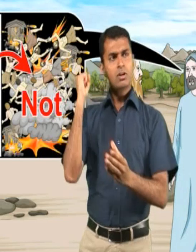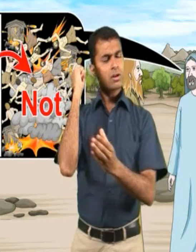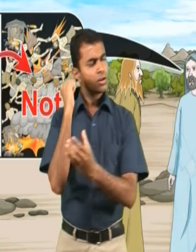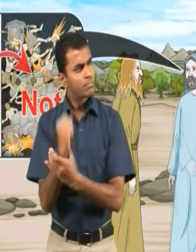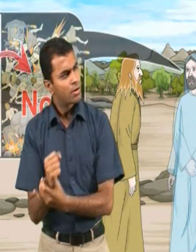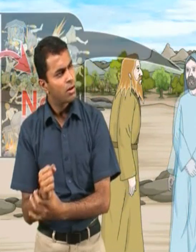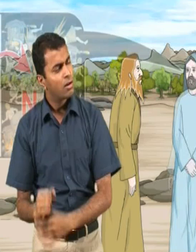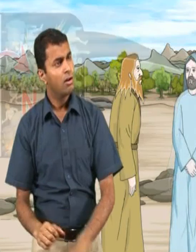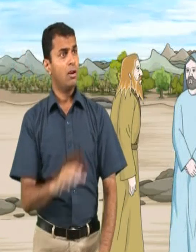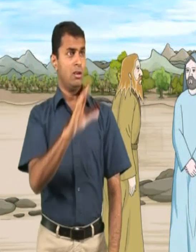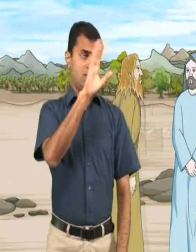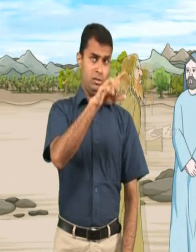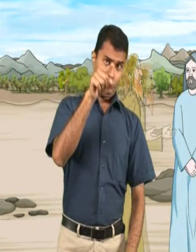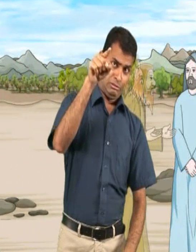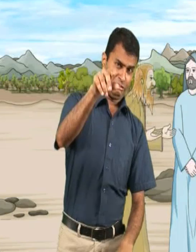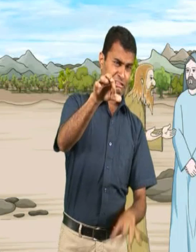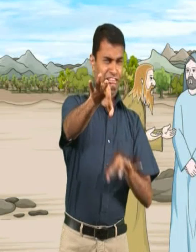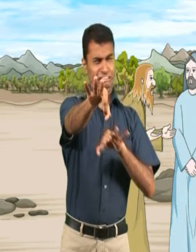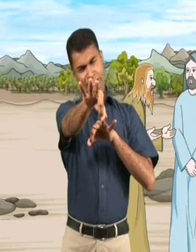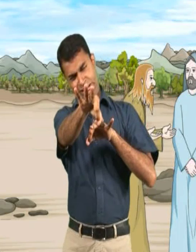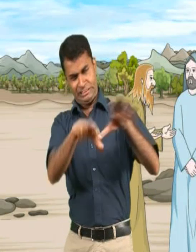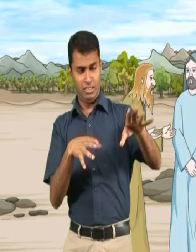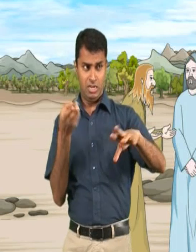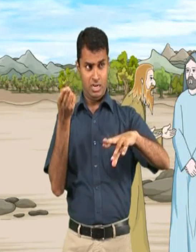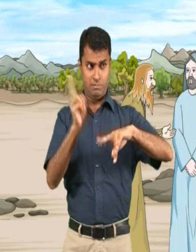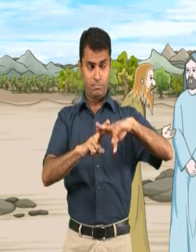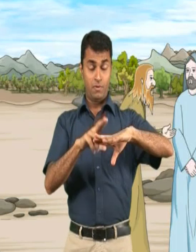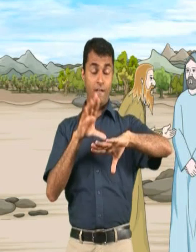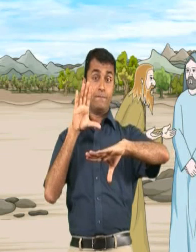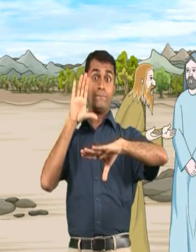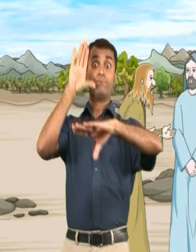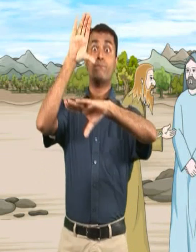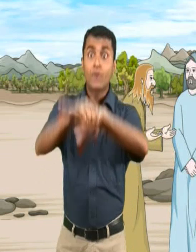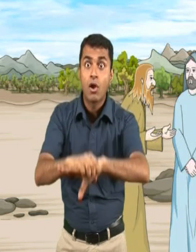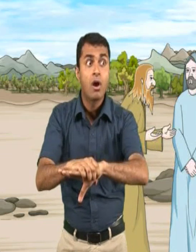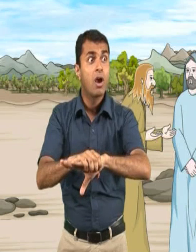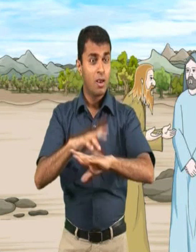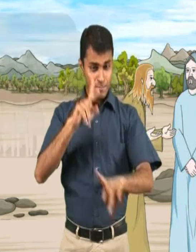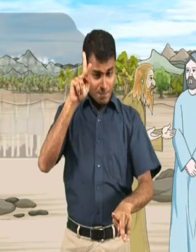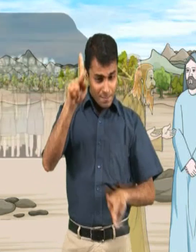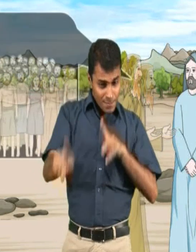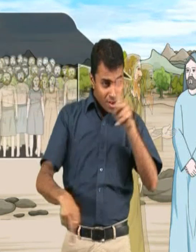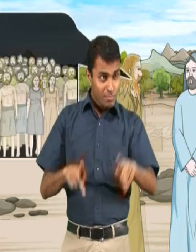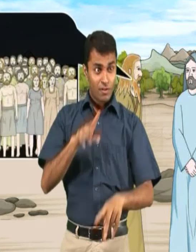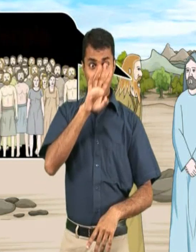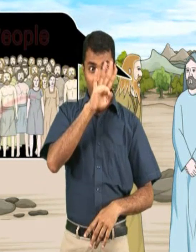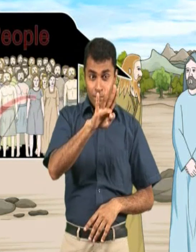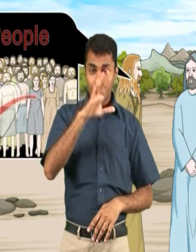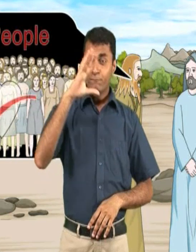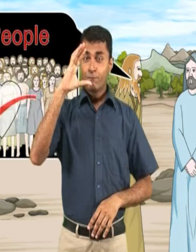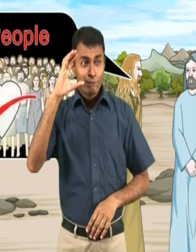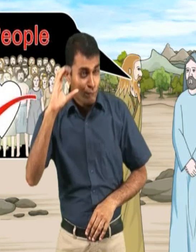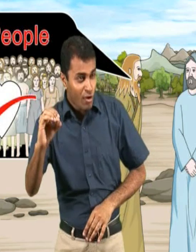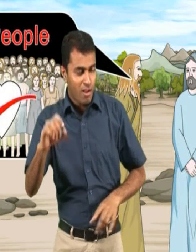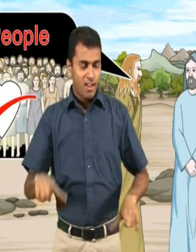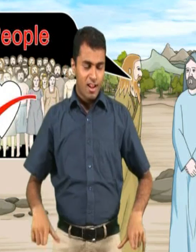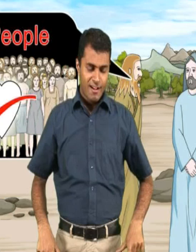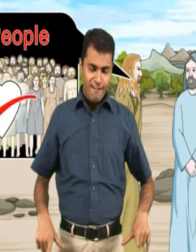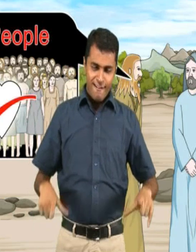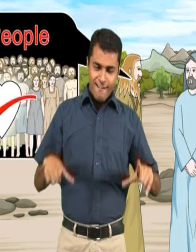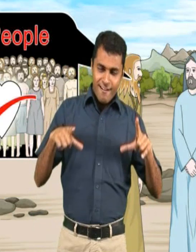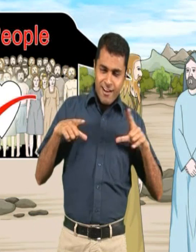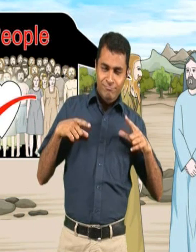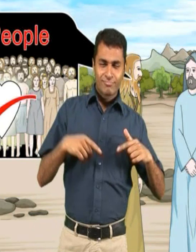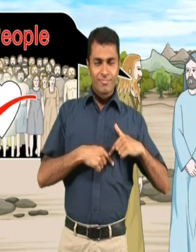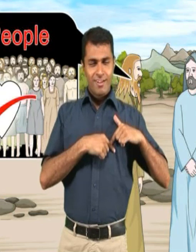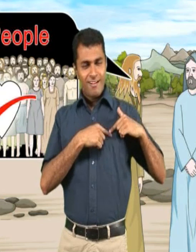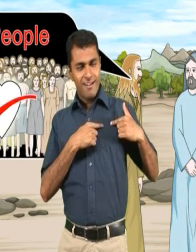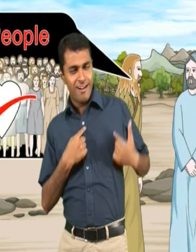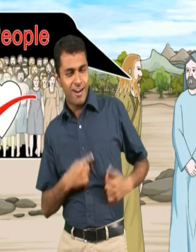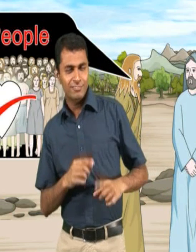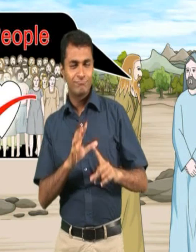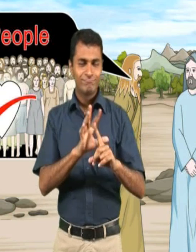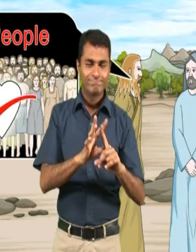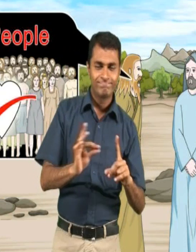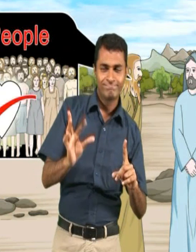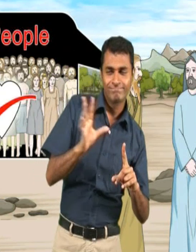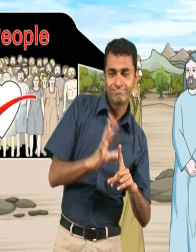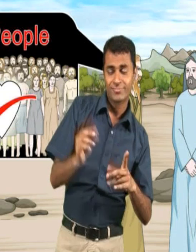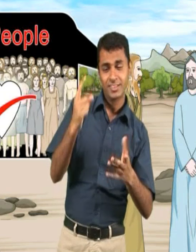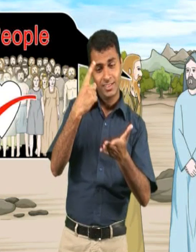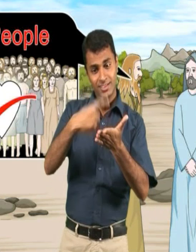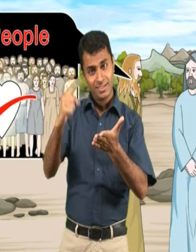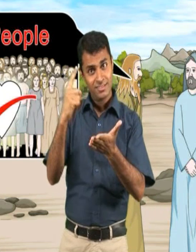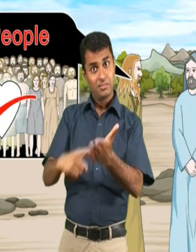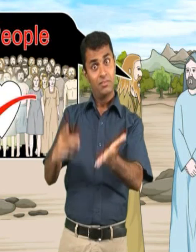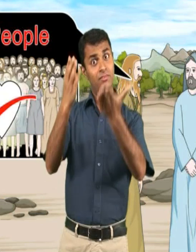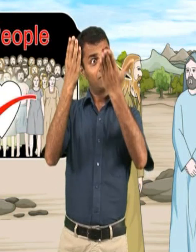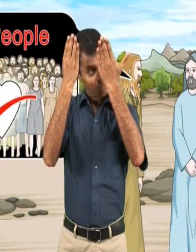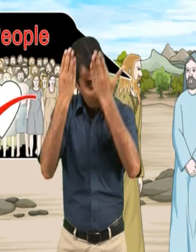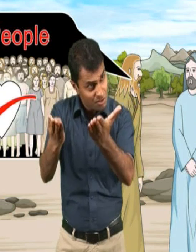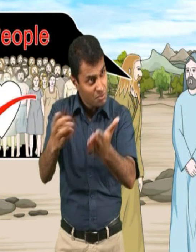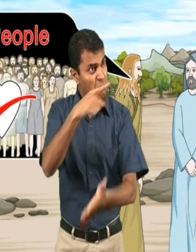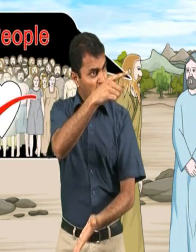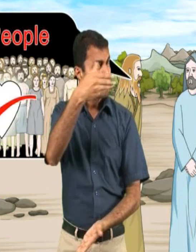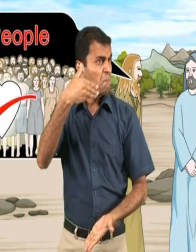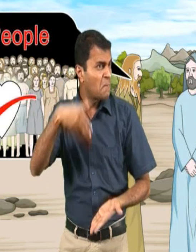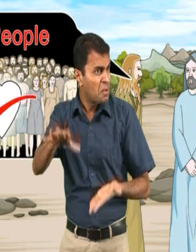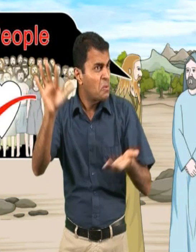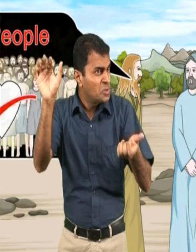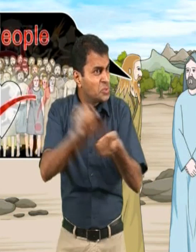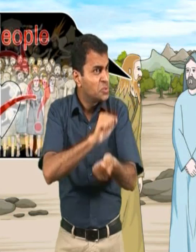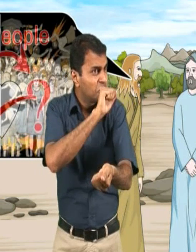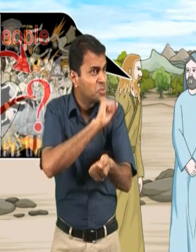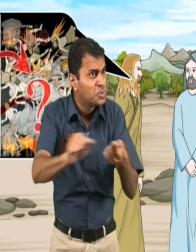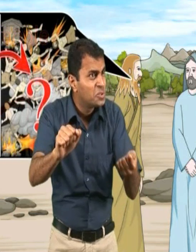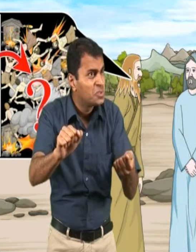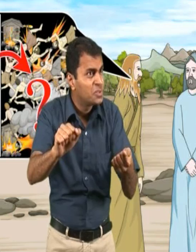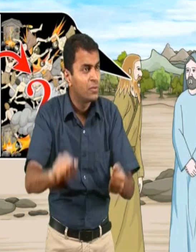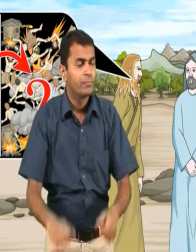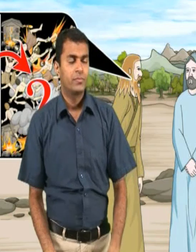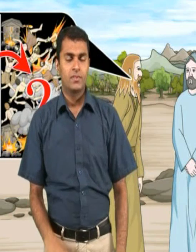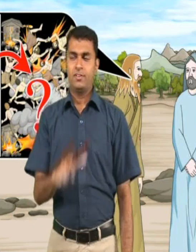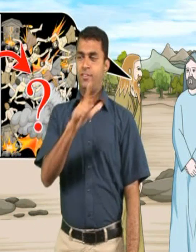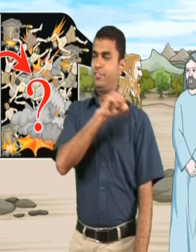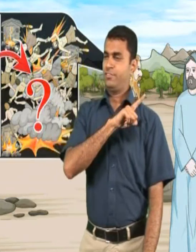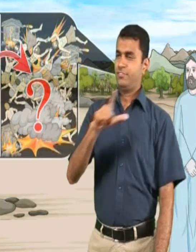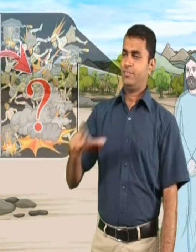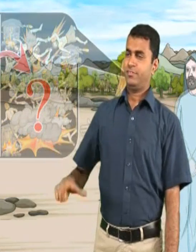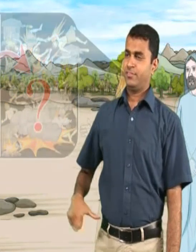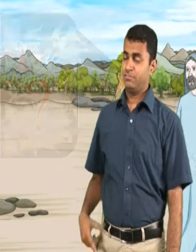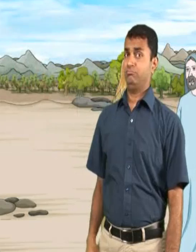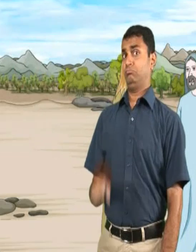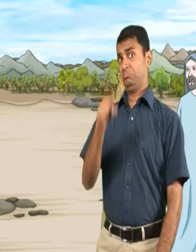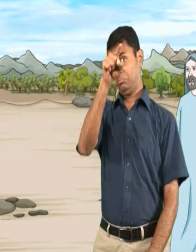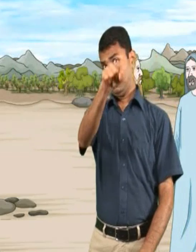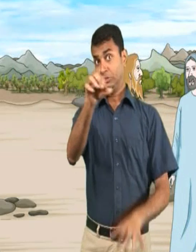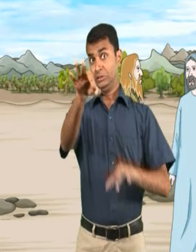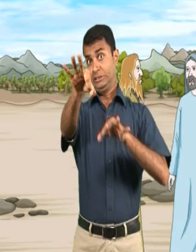Once again Abraham spoke to the LORD, “Suppose forty are found there?”